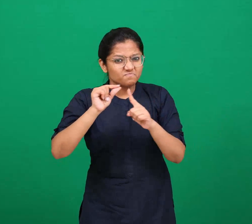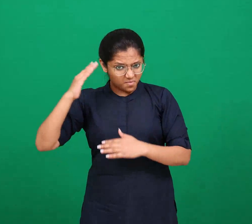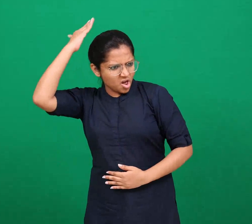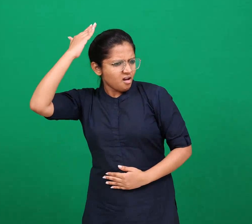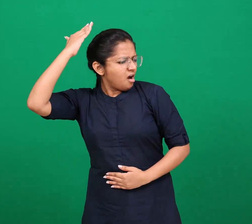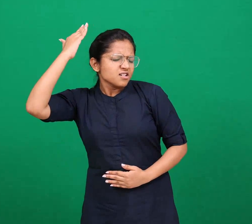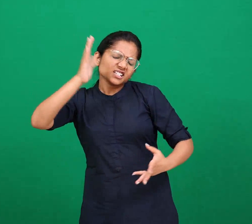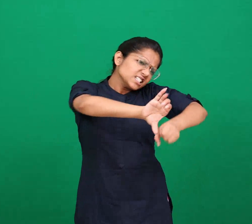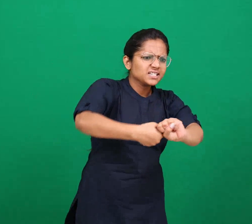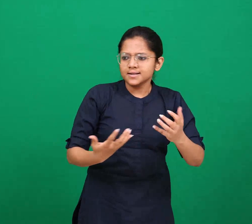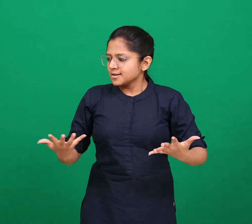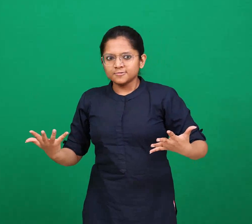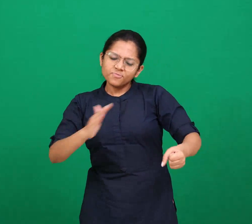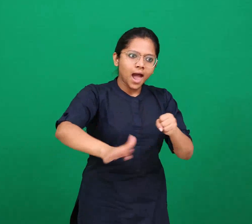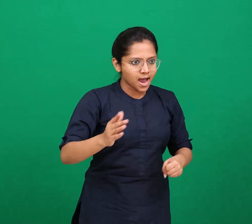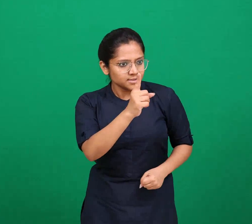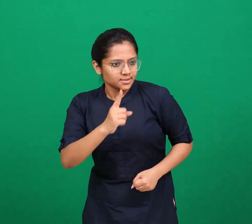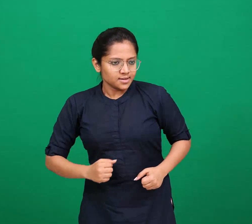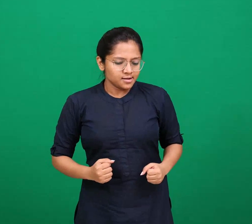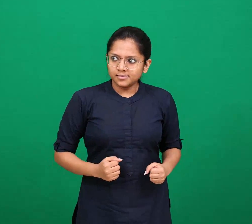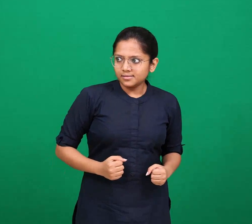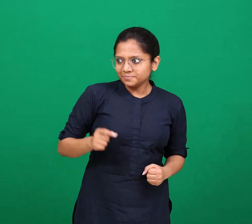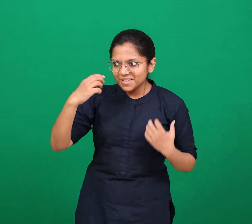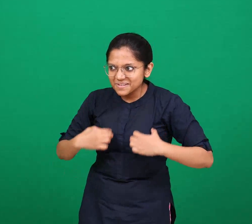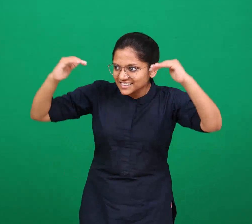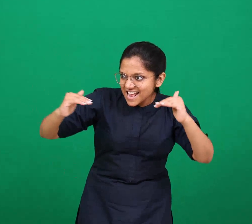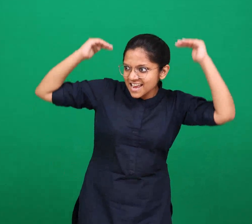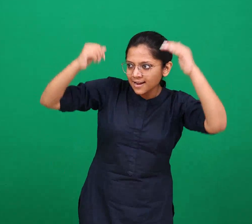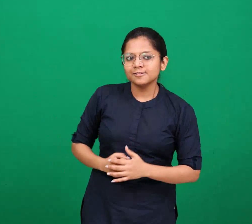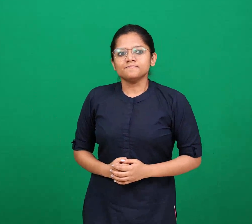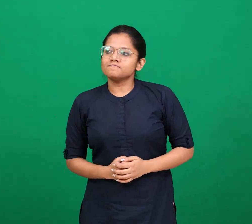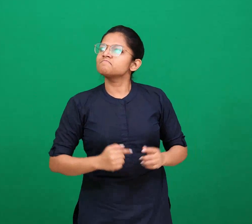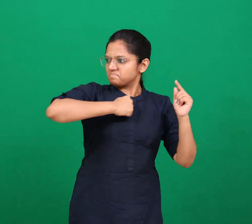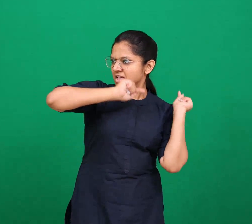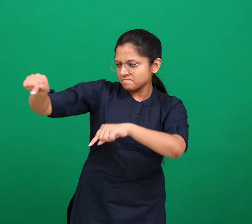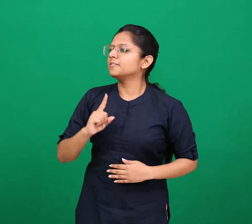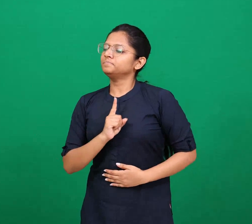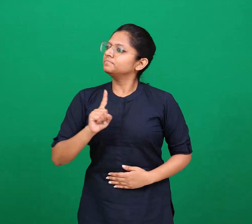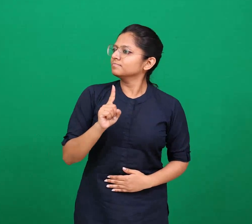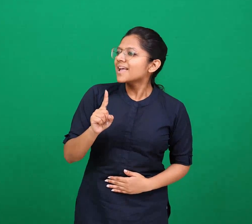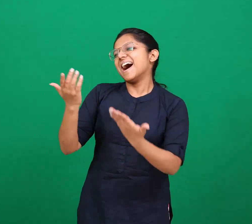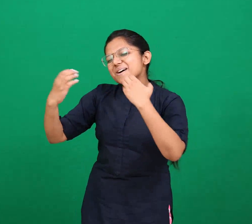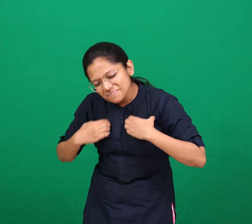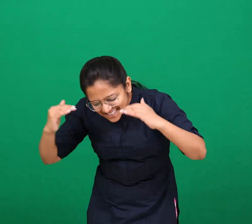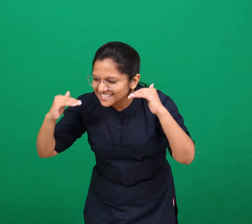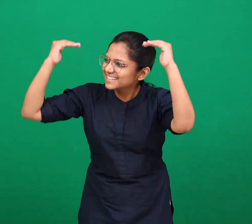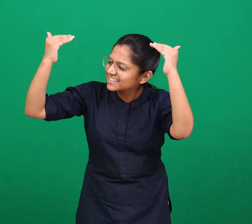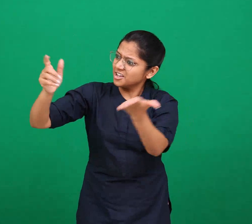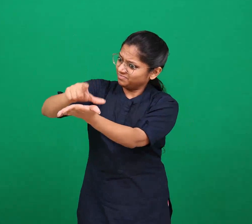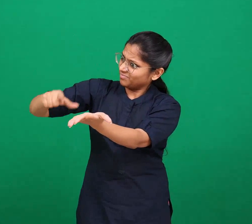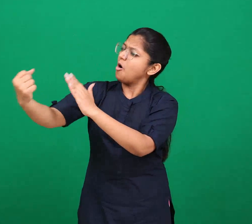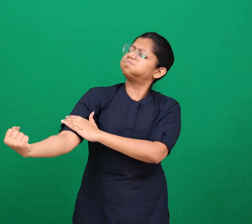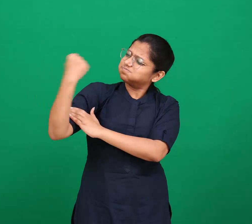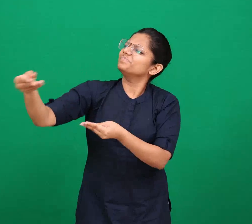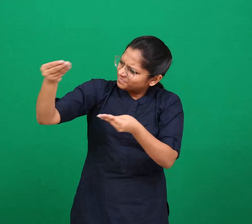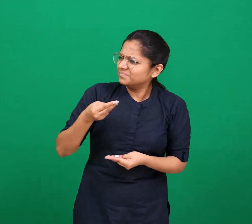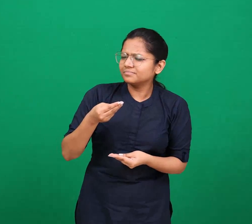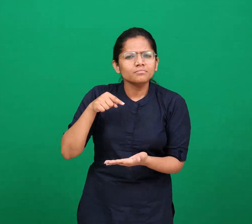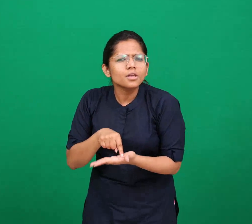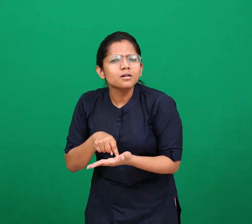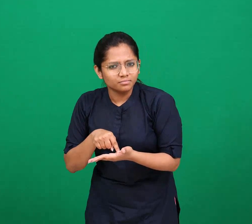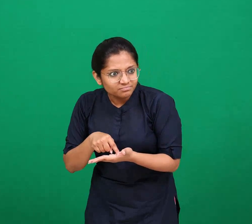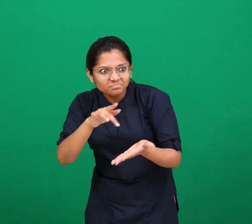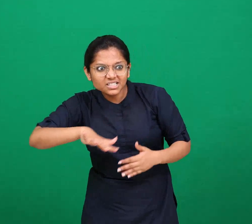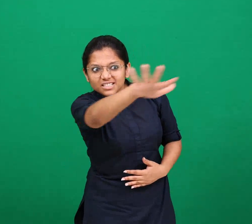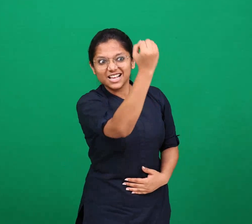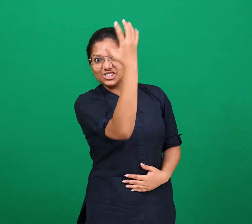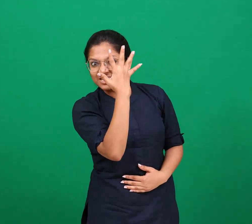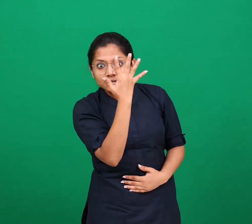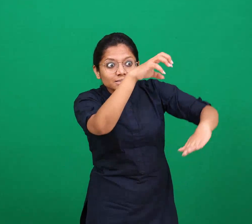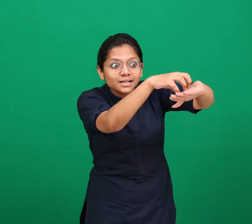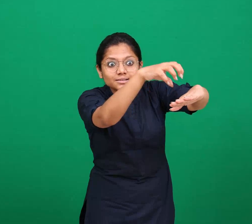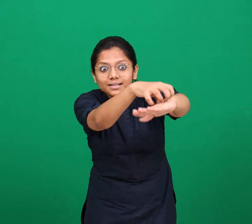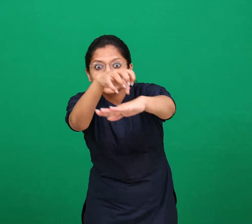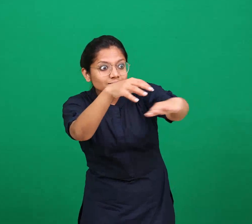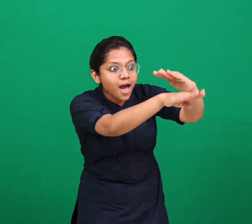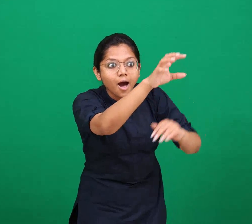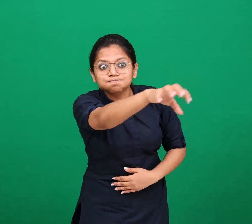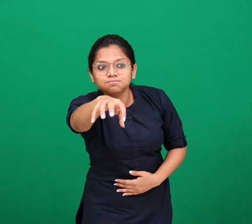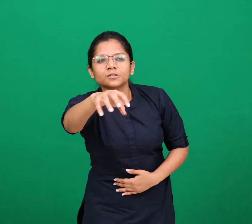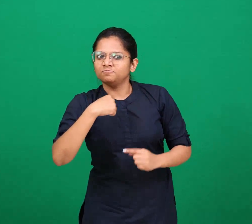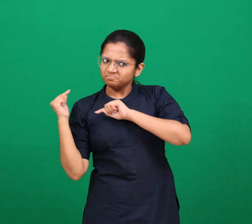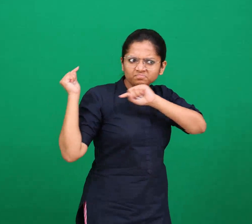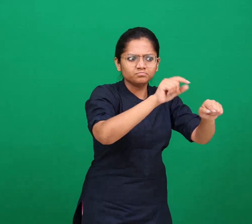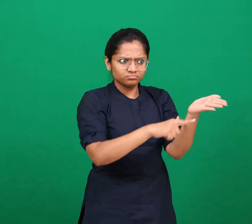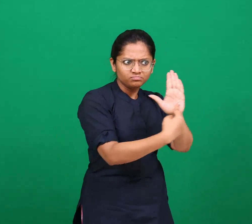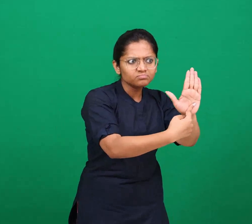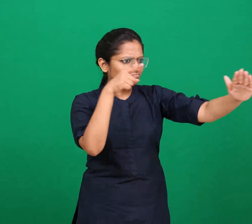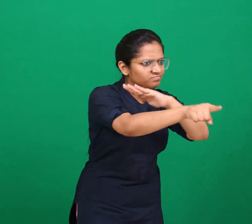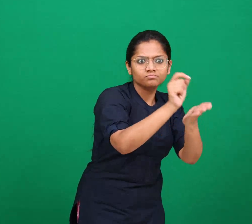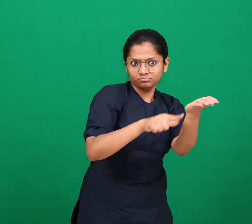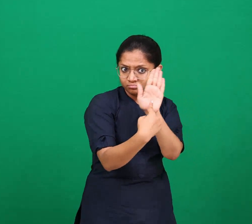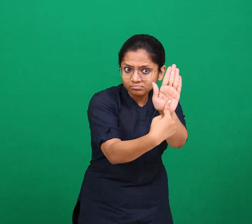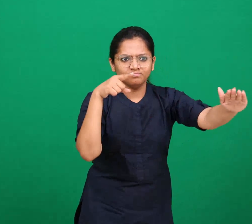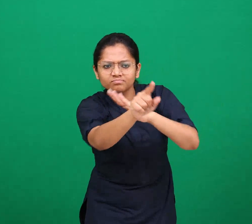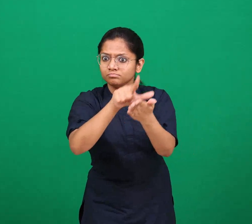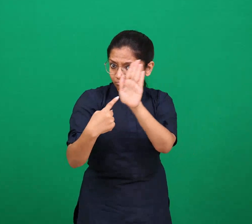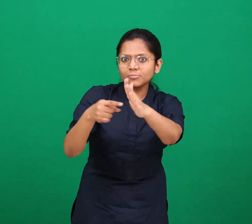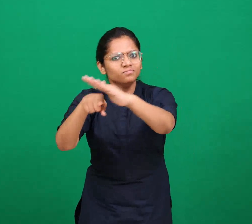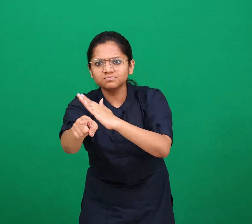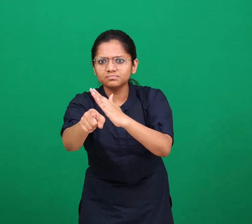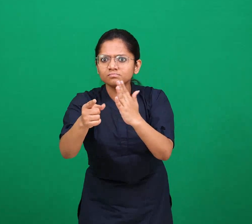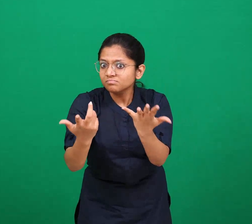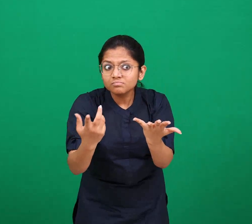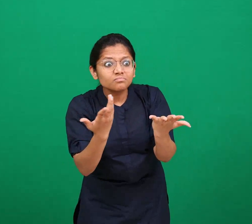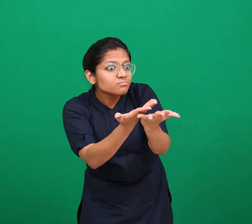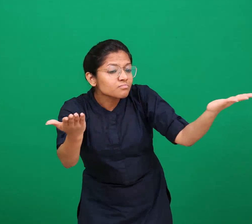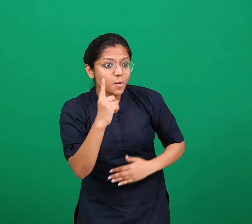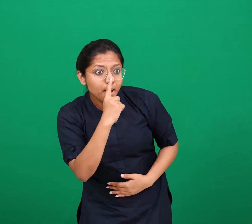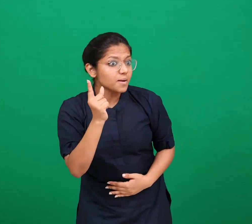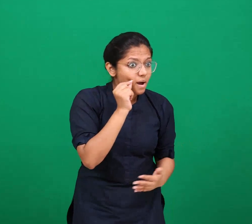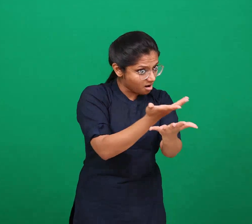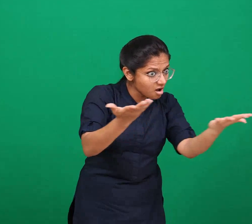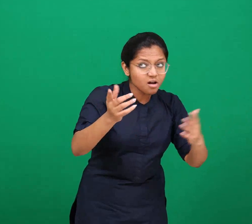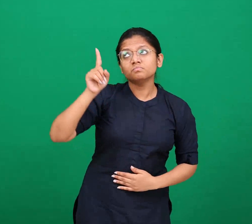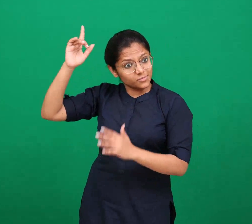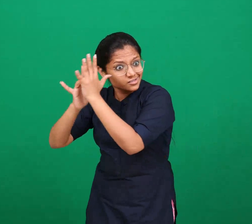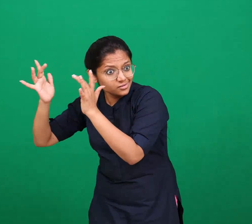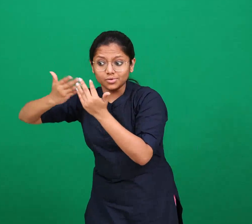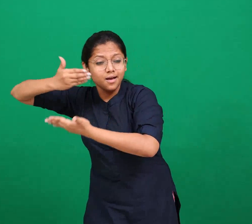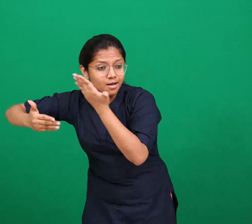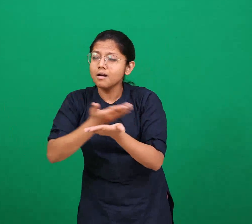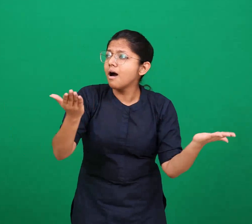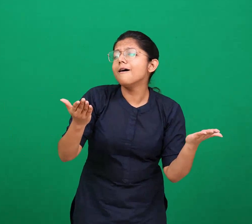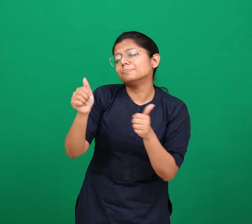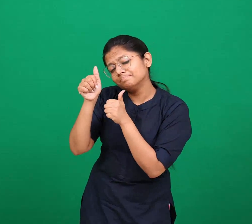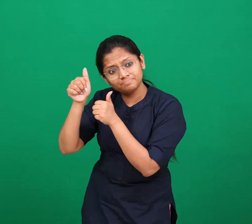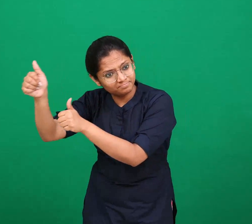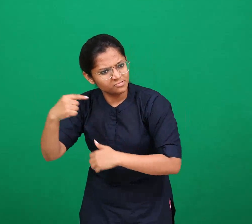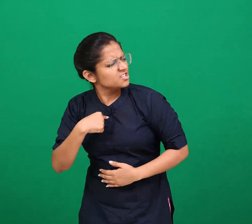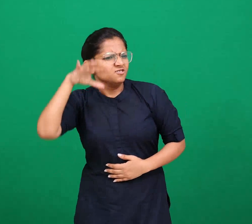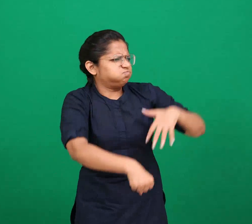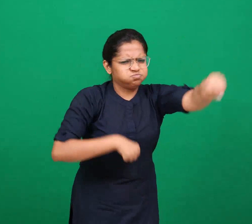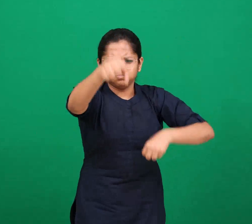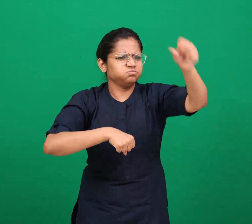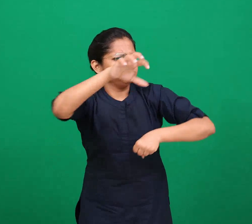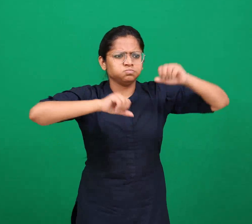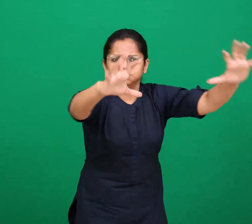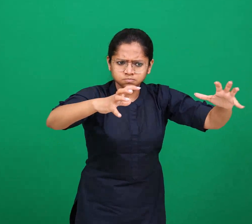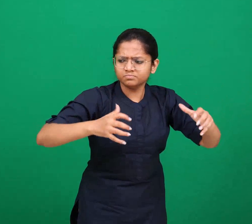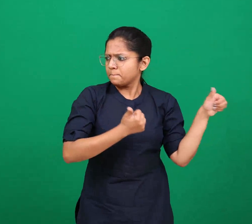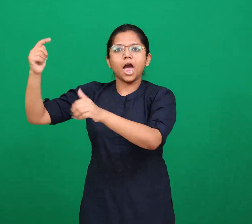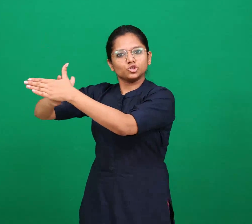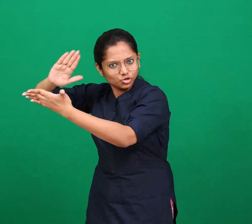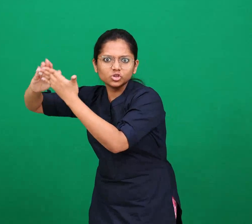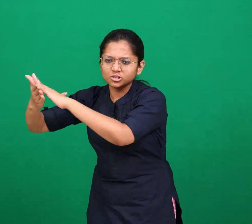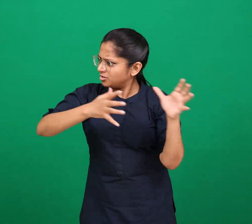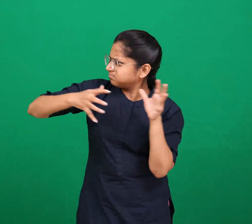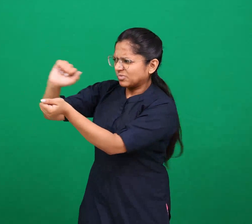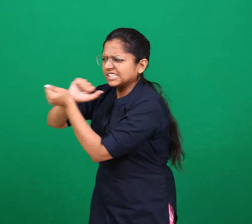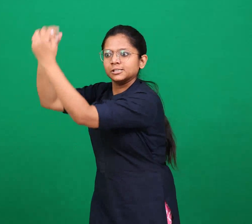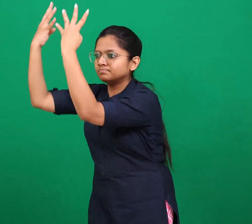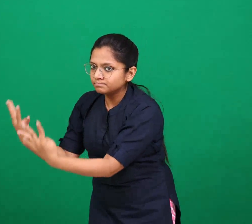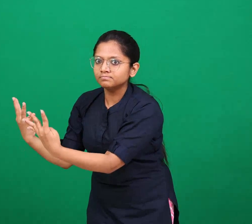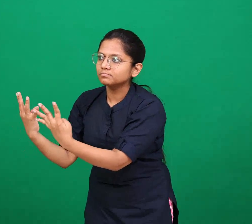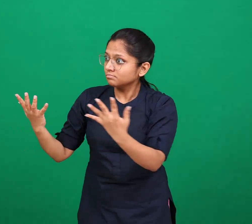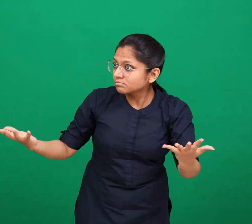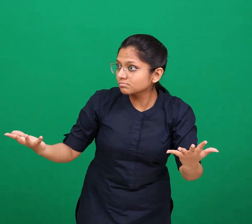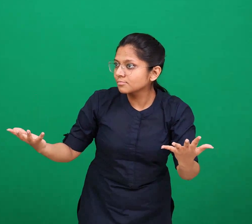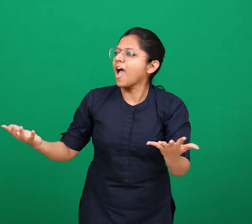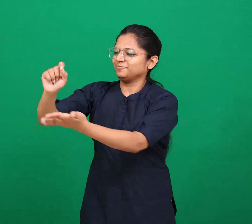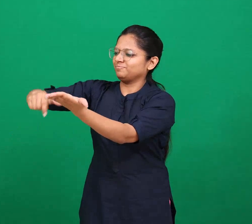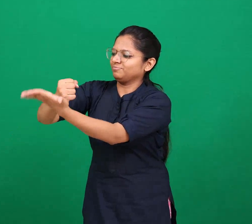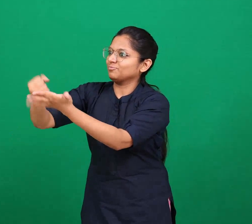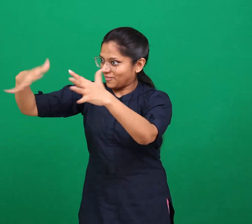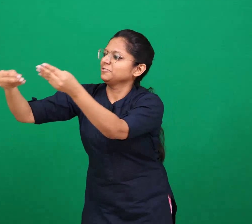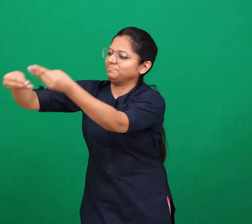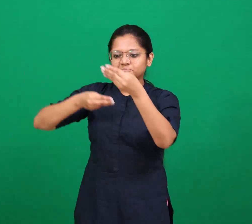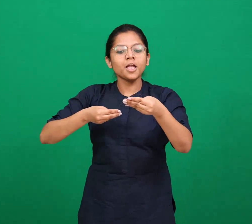He approached the high priest and requested letters to the synagogues in Damascus, so that if he found any men or women belonging to the Way, he could bring them as prisoners to Jerusalem.